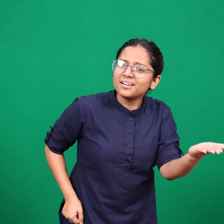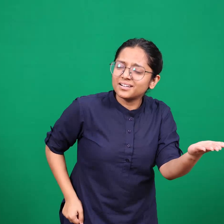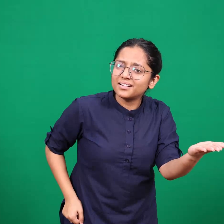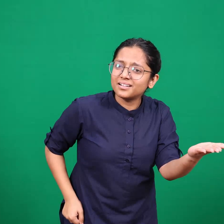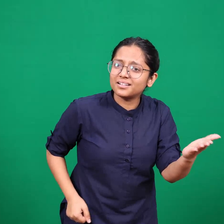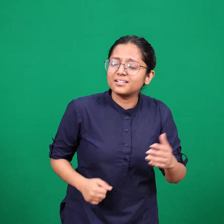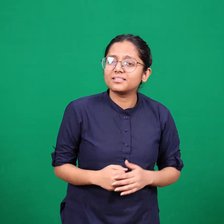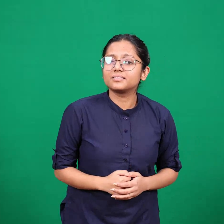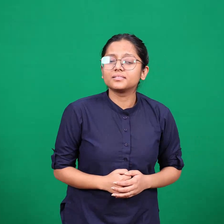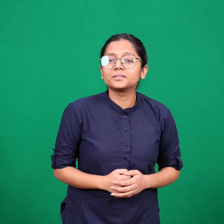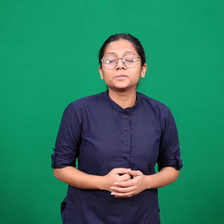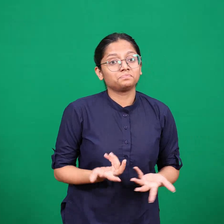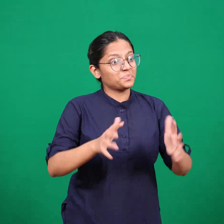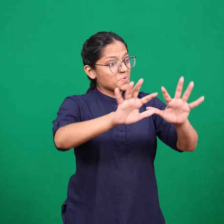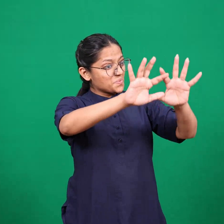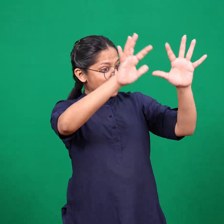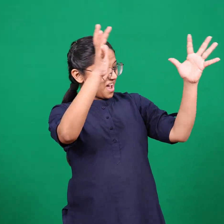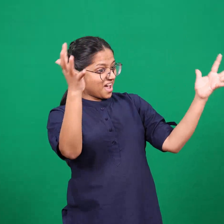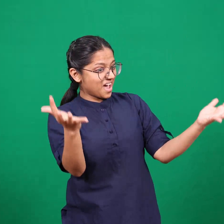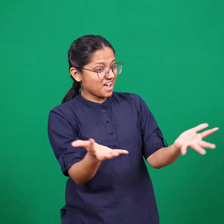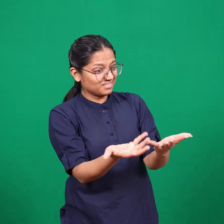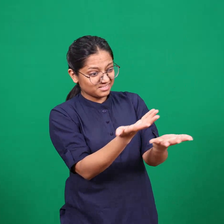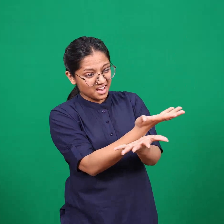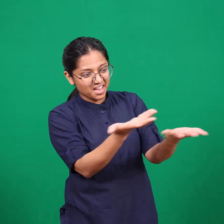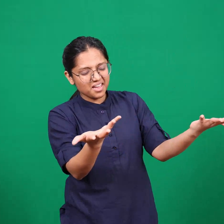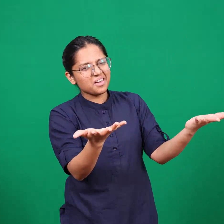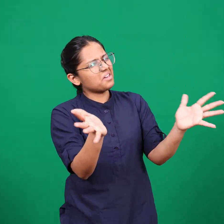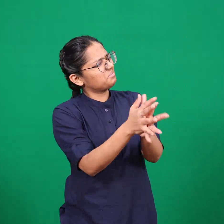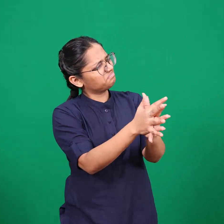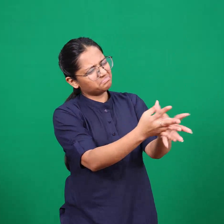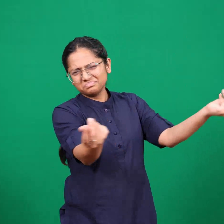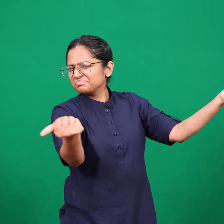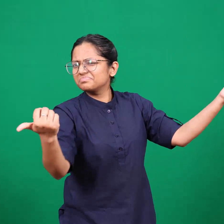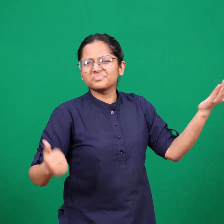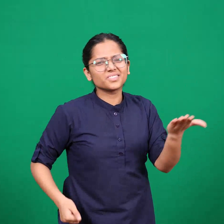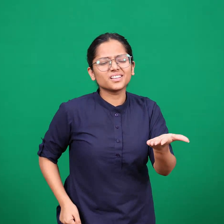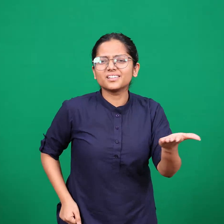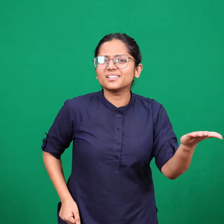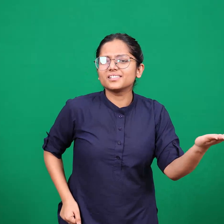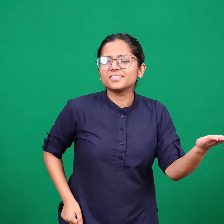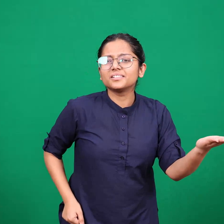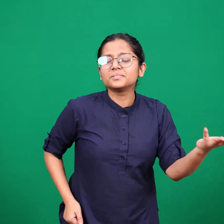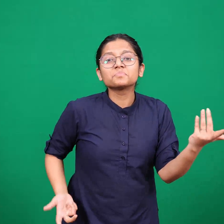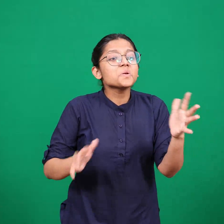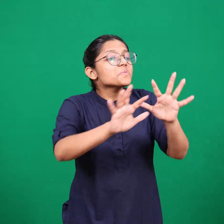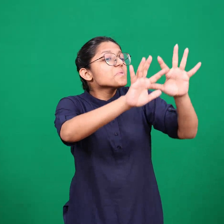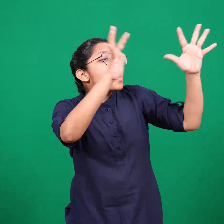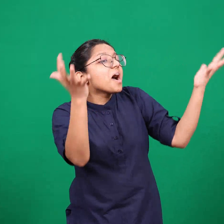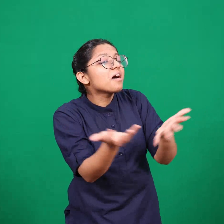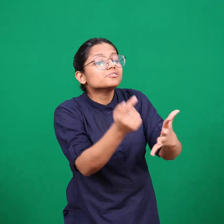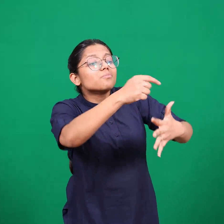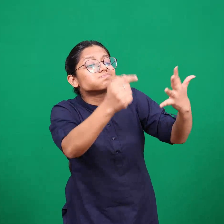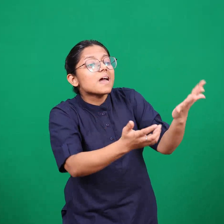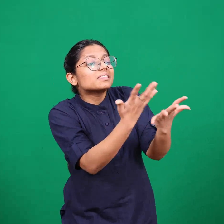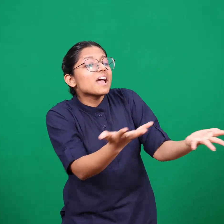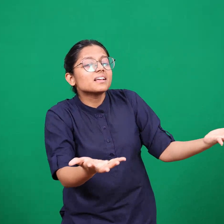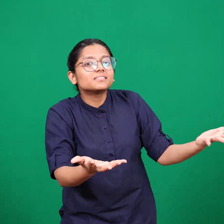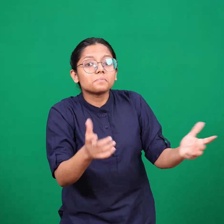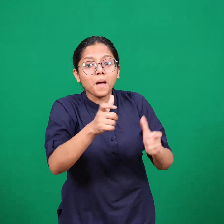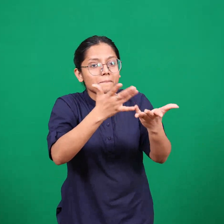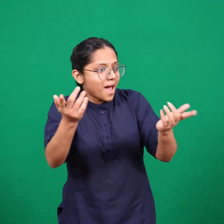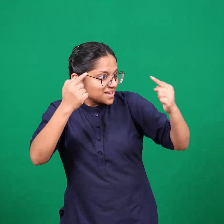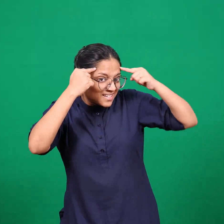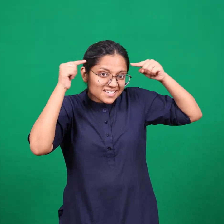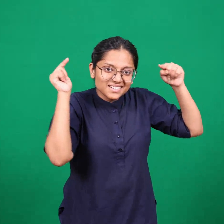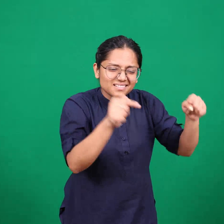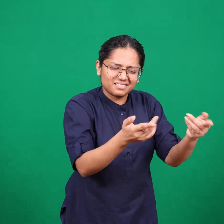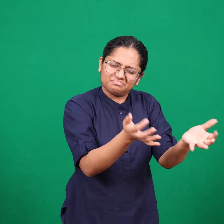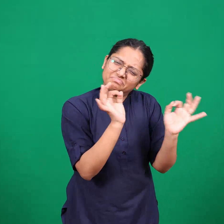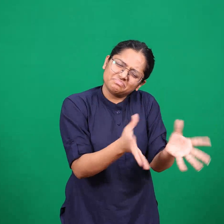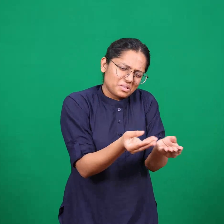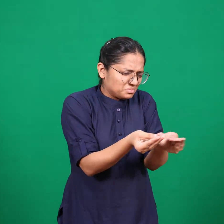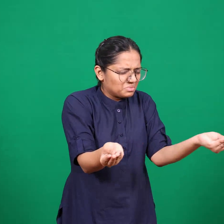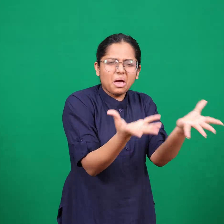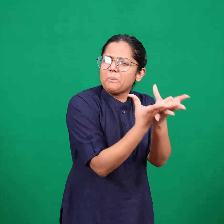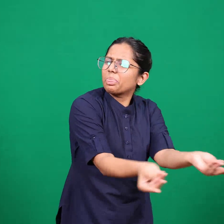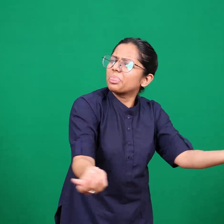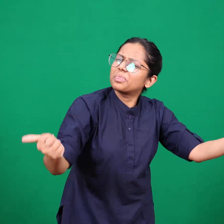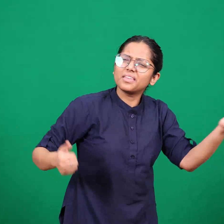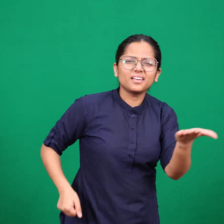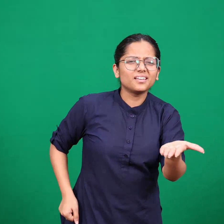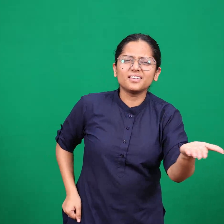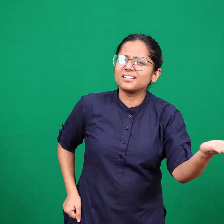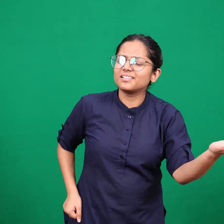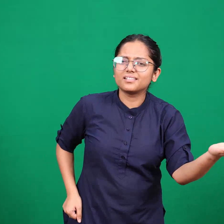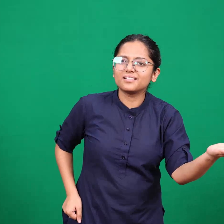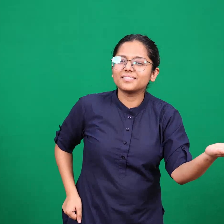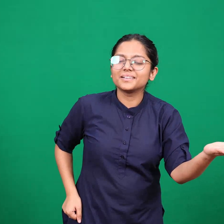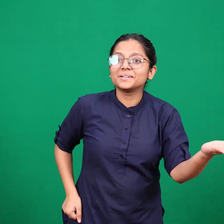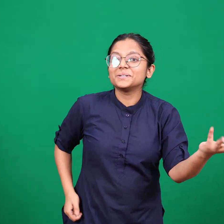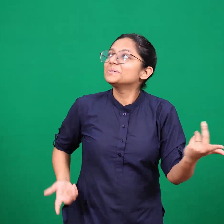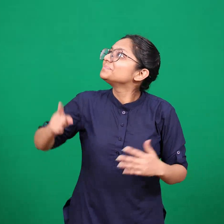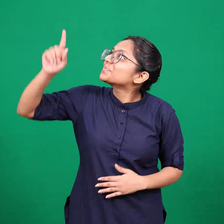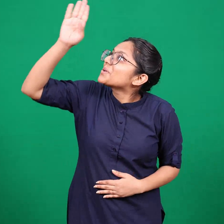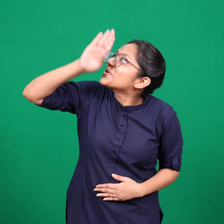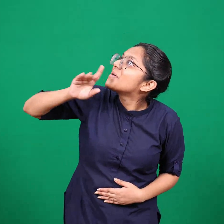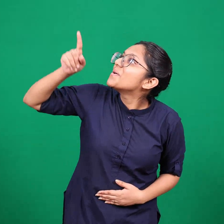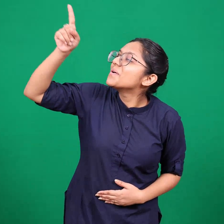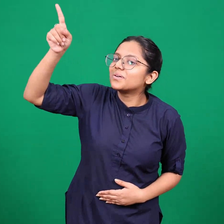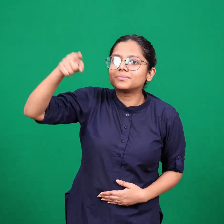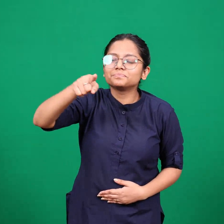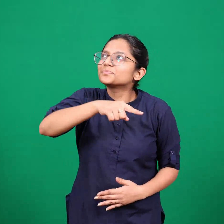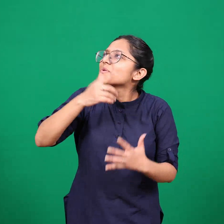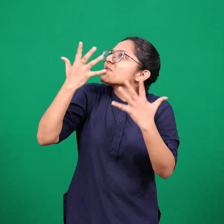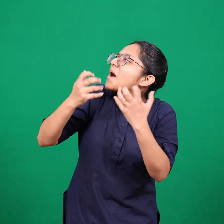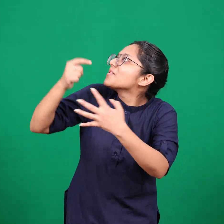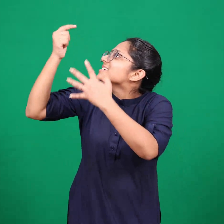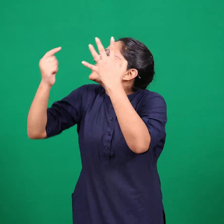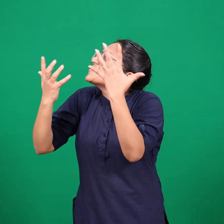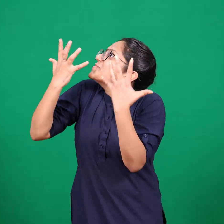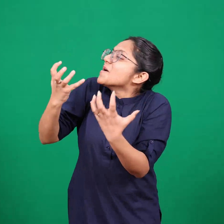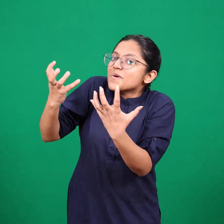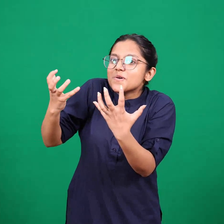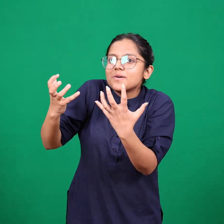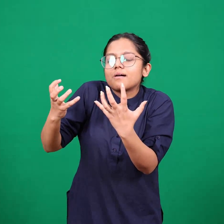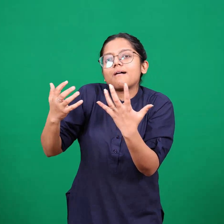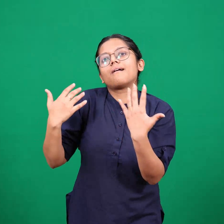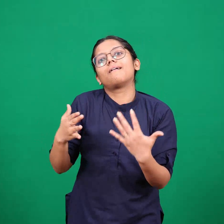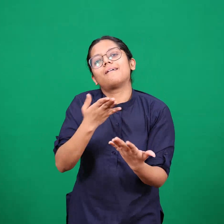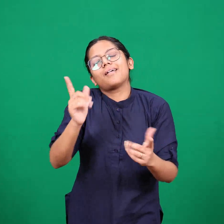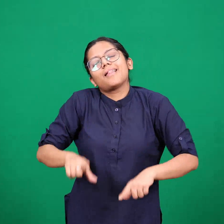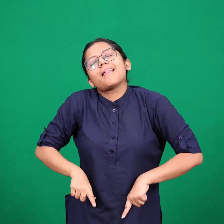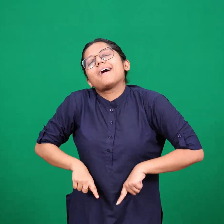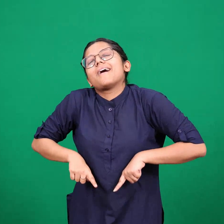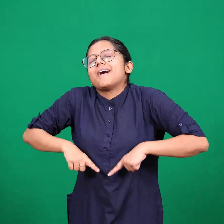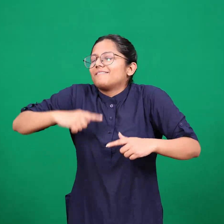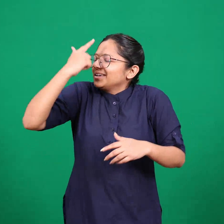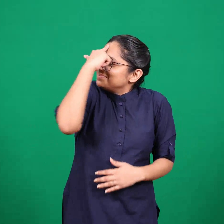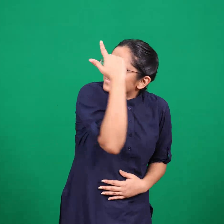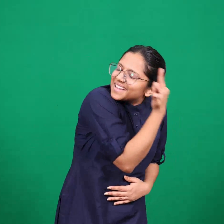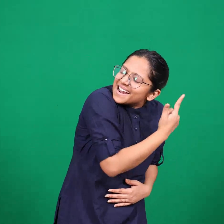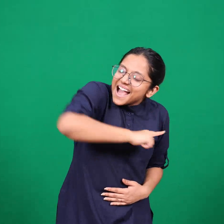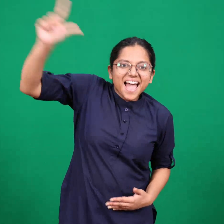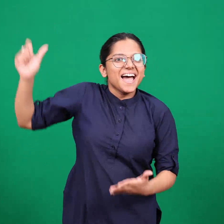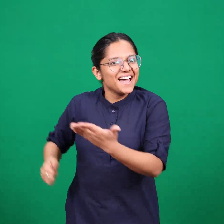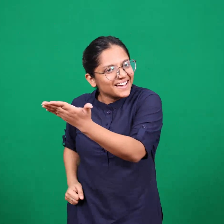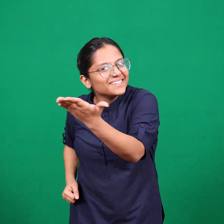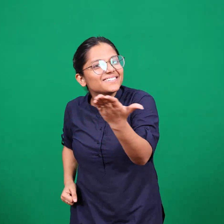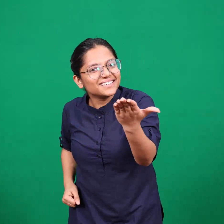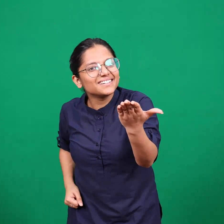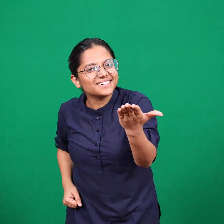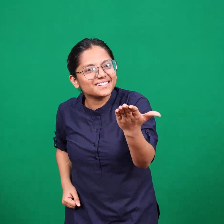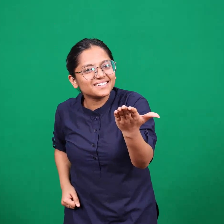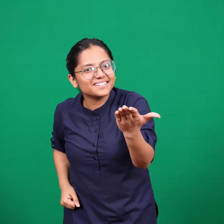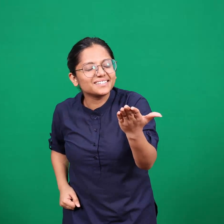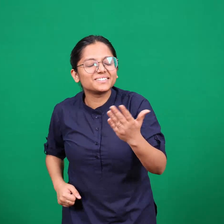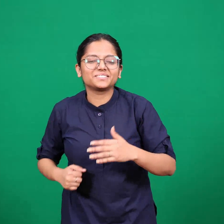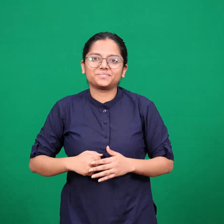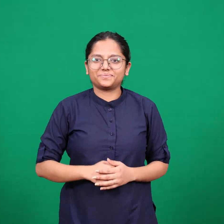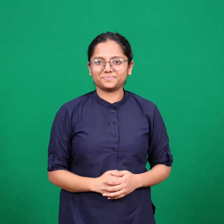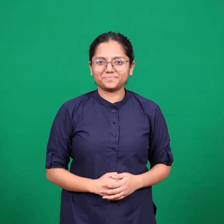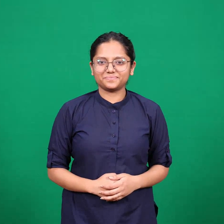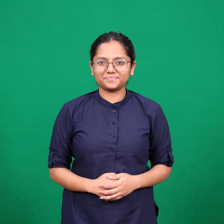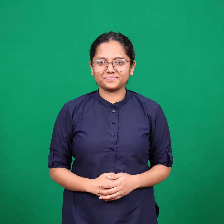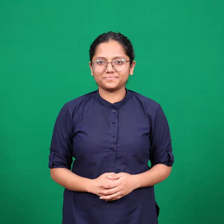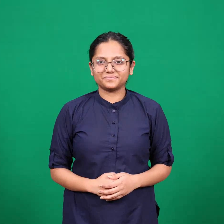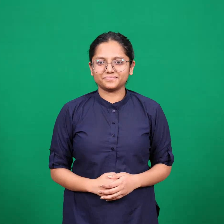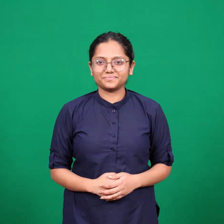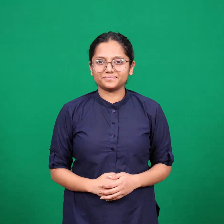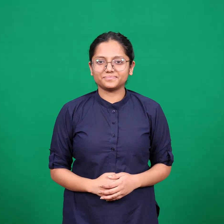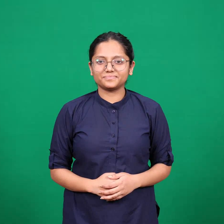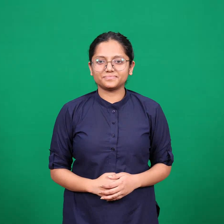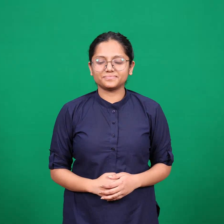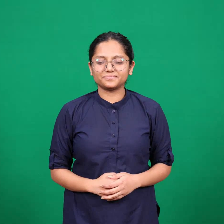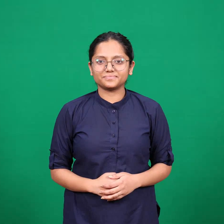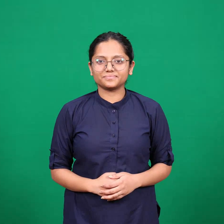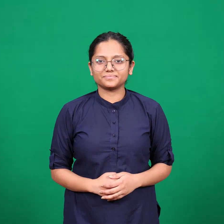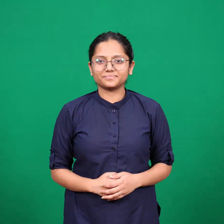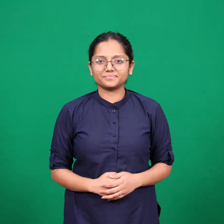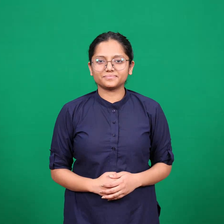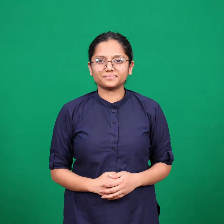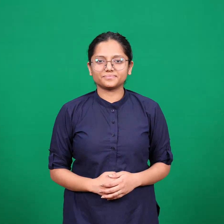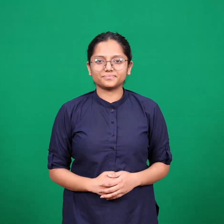The world is passing away, along with its desires; but whoever does the will of God remains forever.